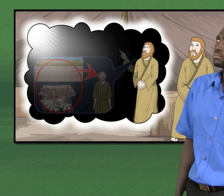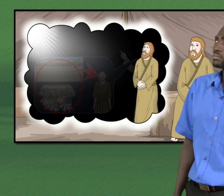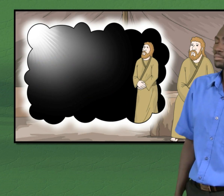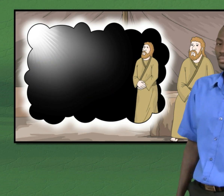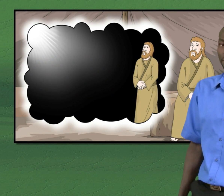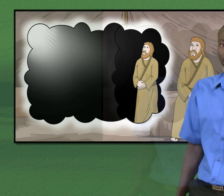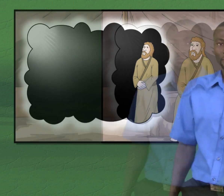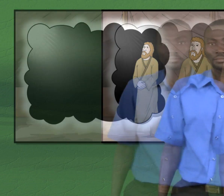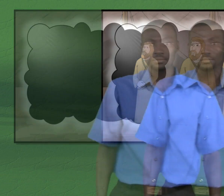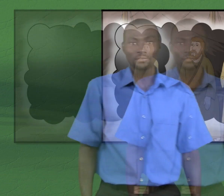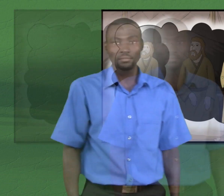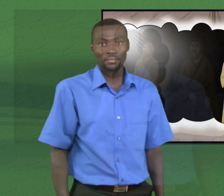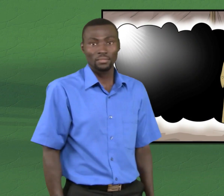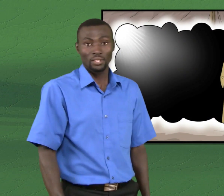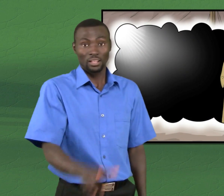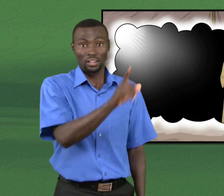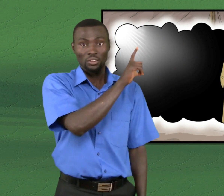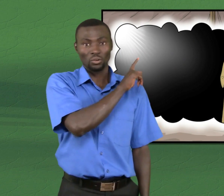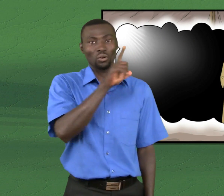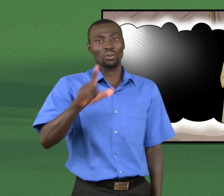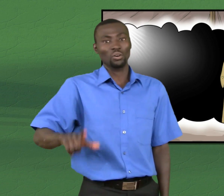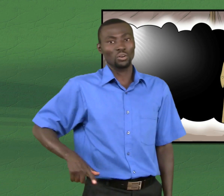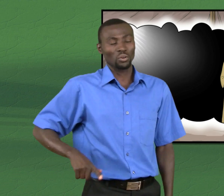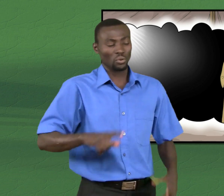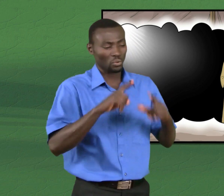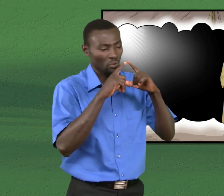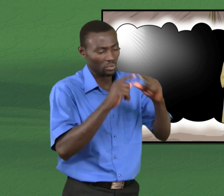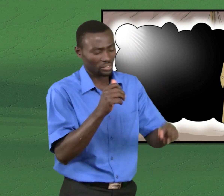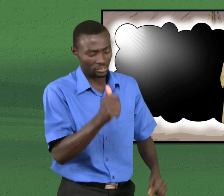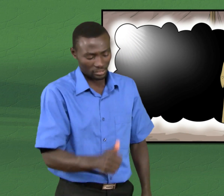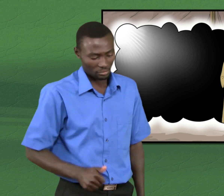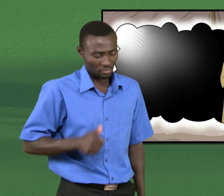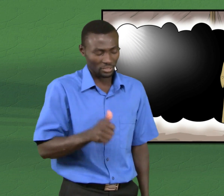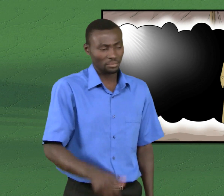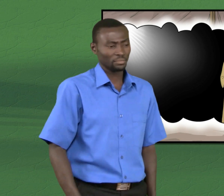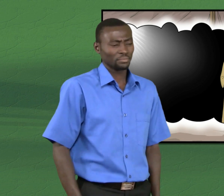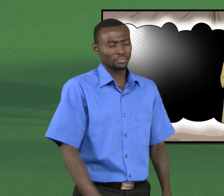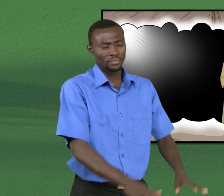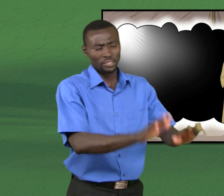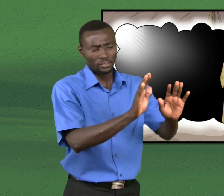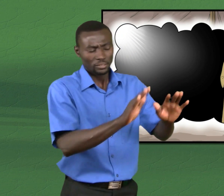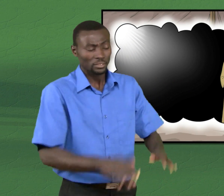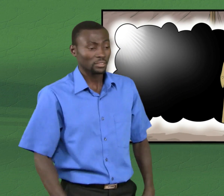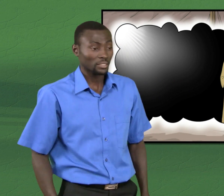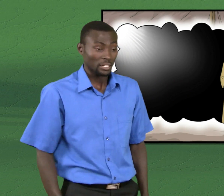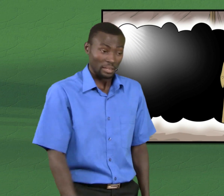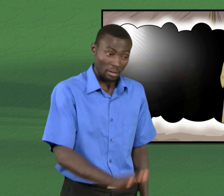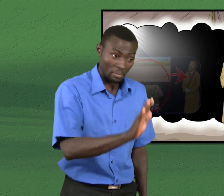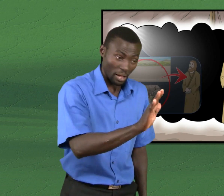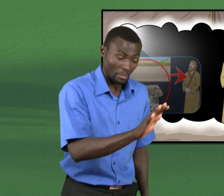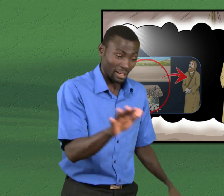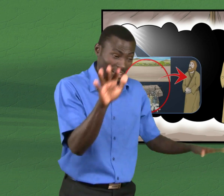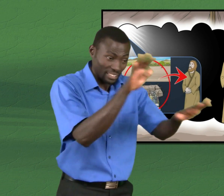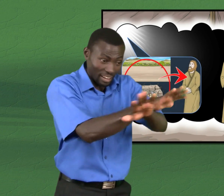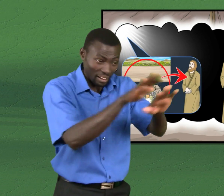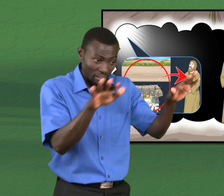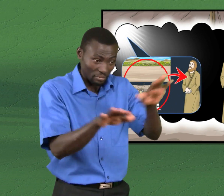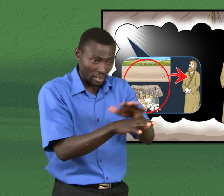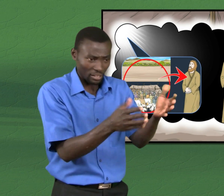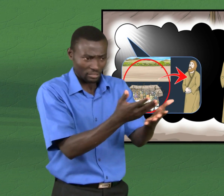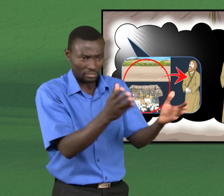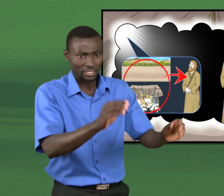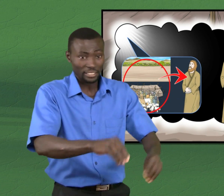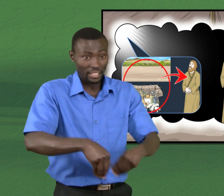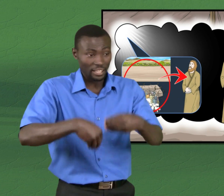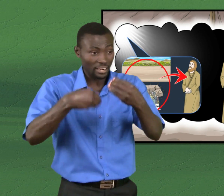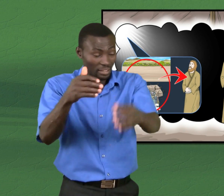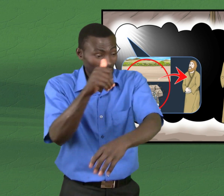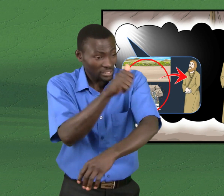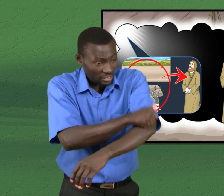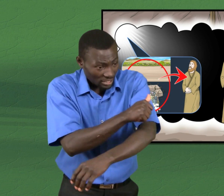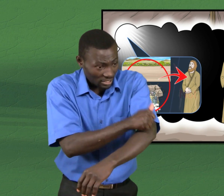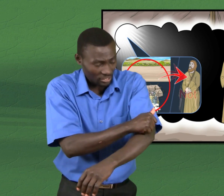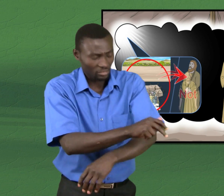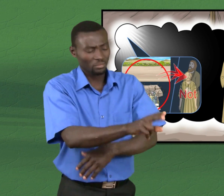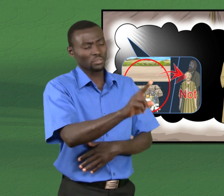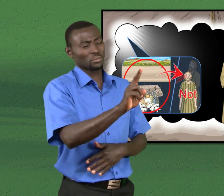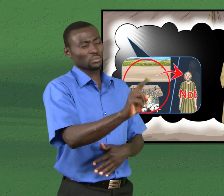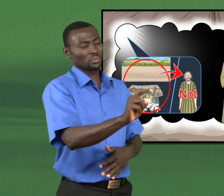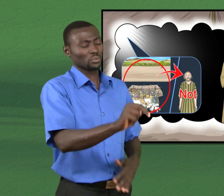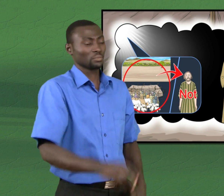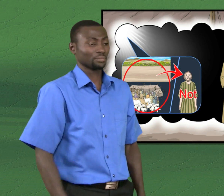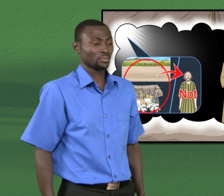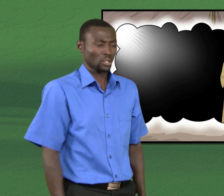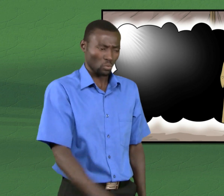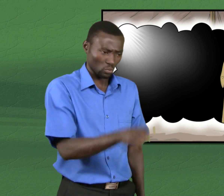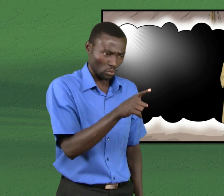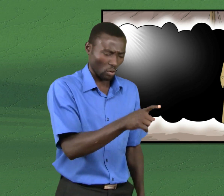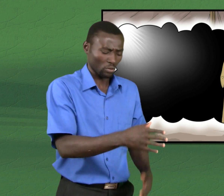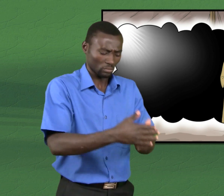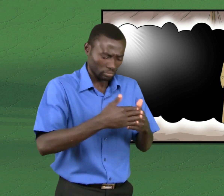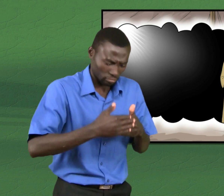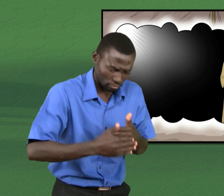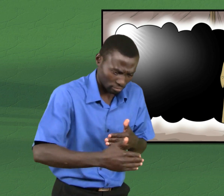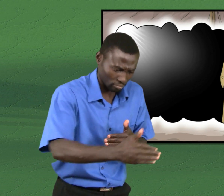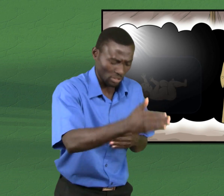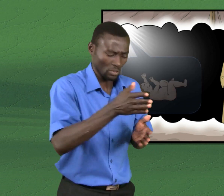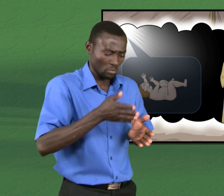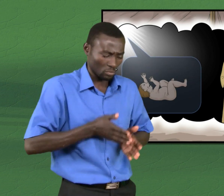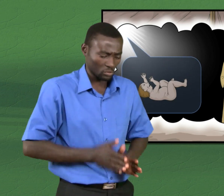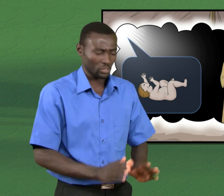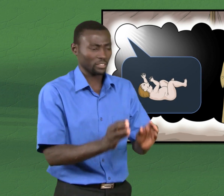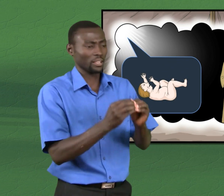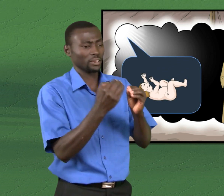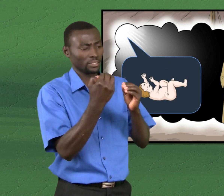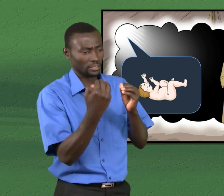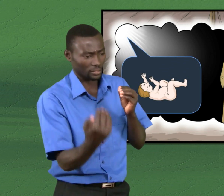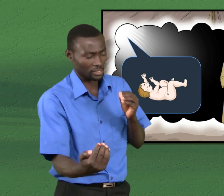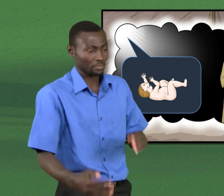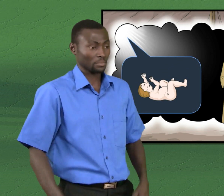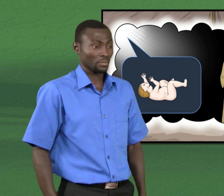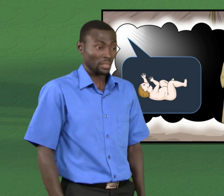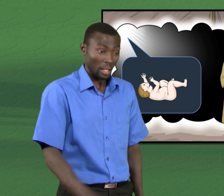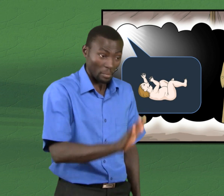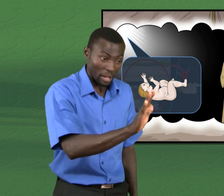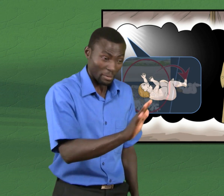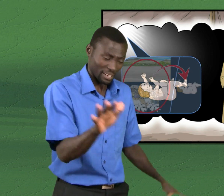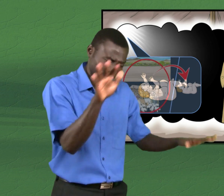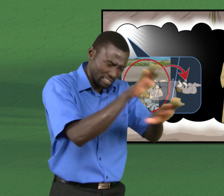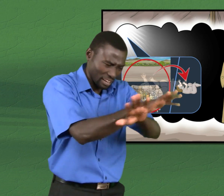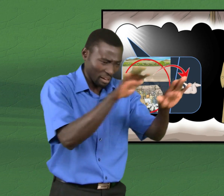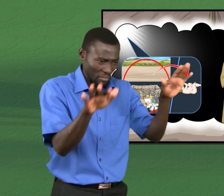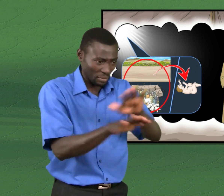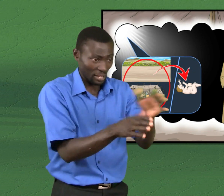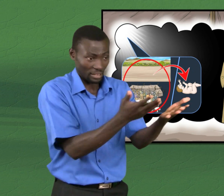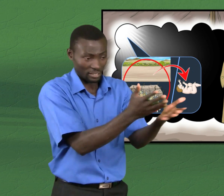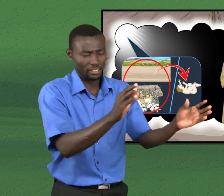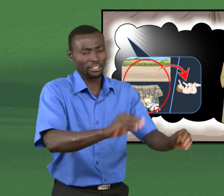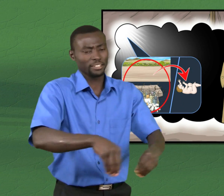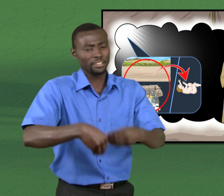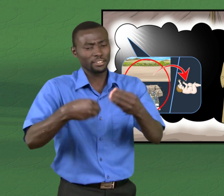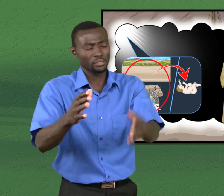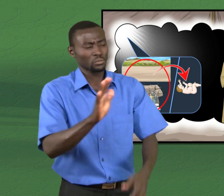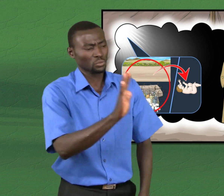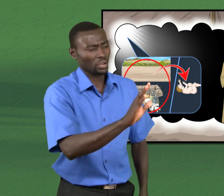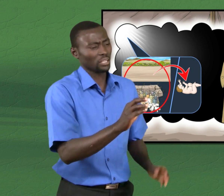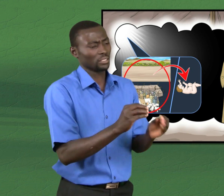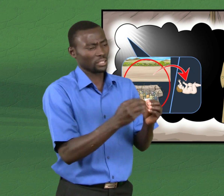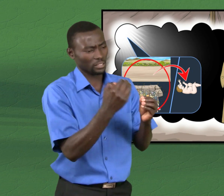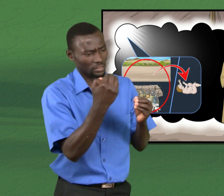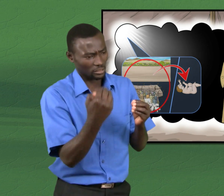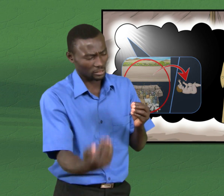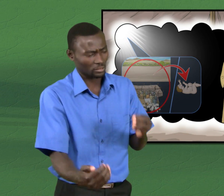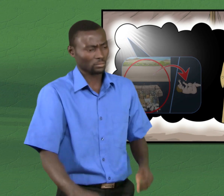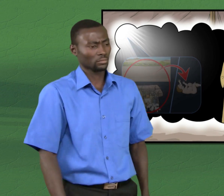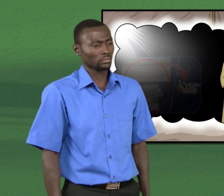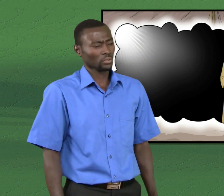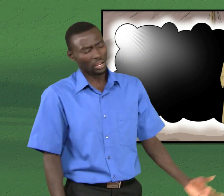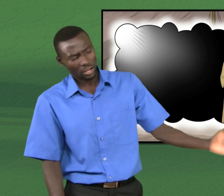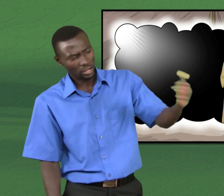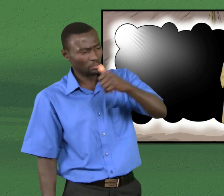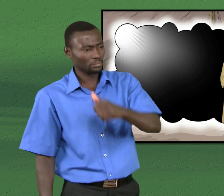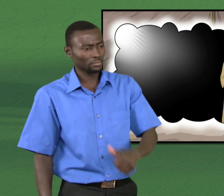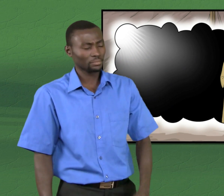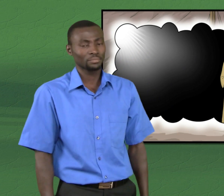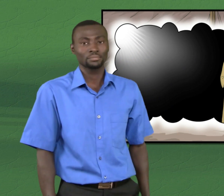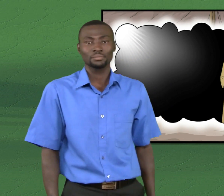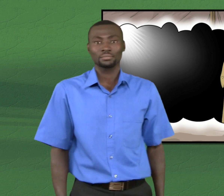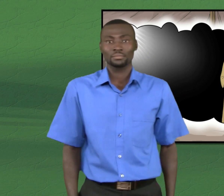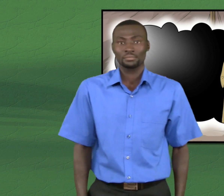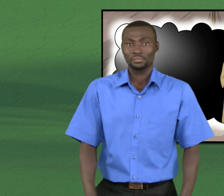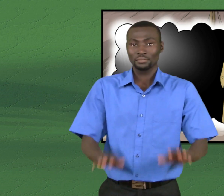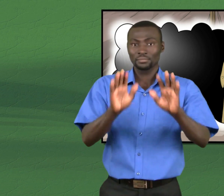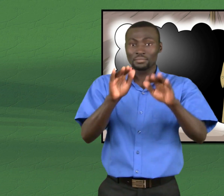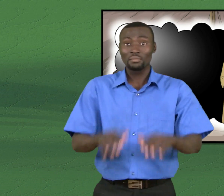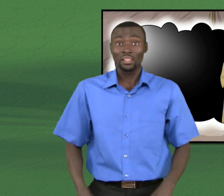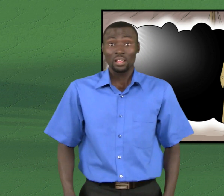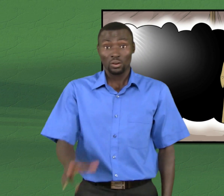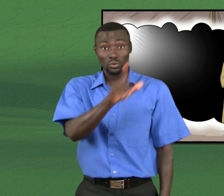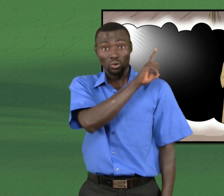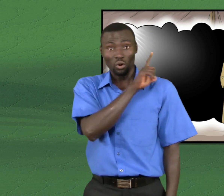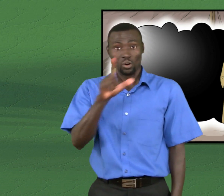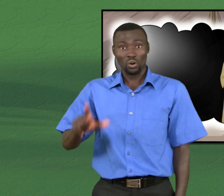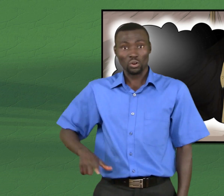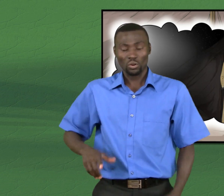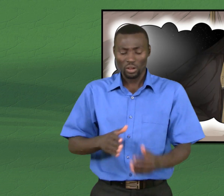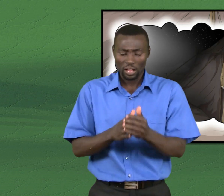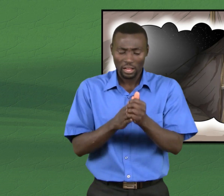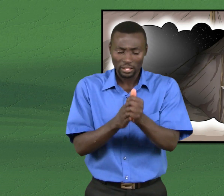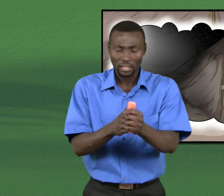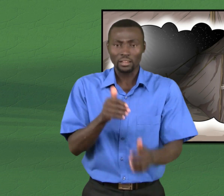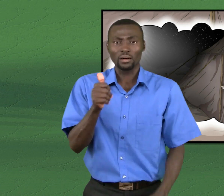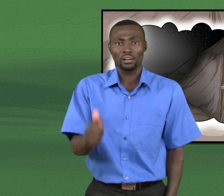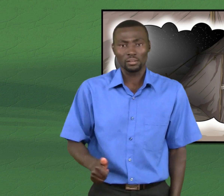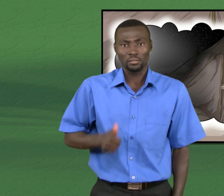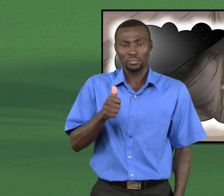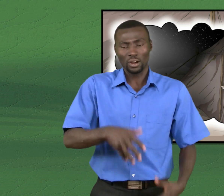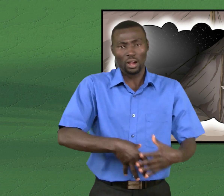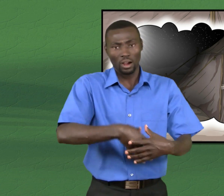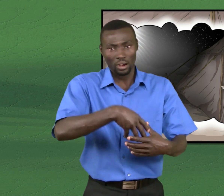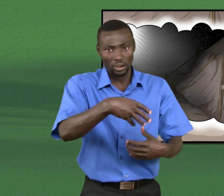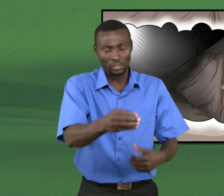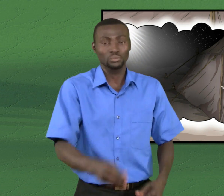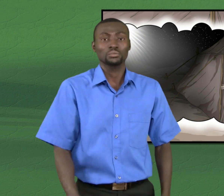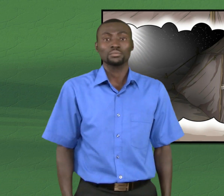Then the word of the LORD came to Abram, saying, “This one will not be your heir, but one who comes from your own body will be your heir.”